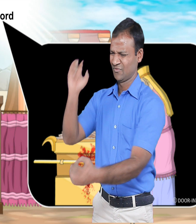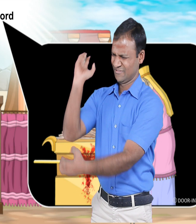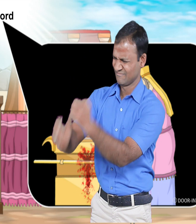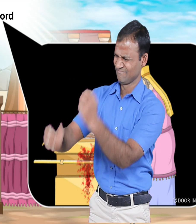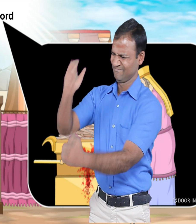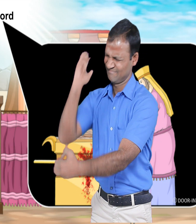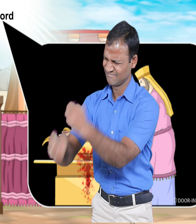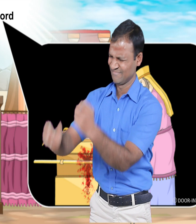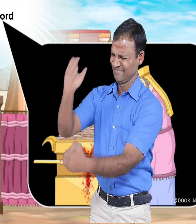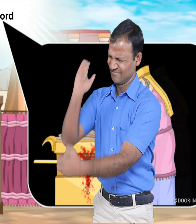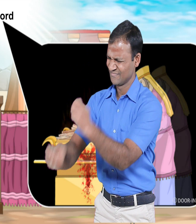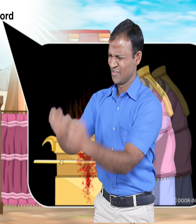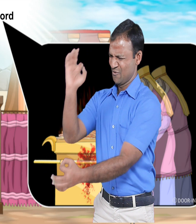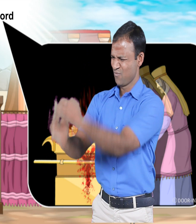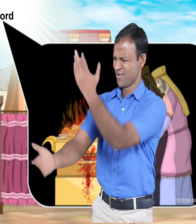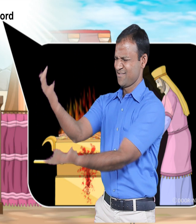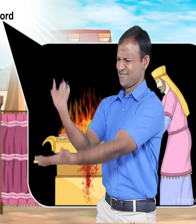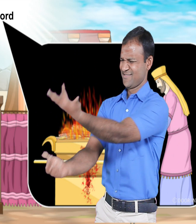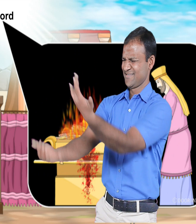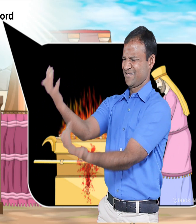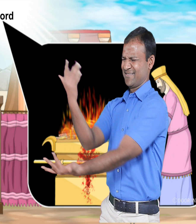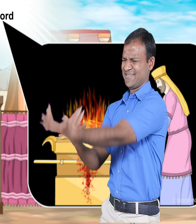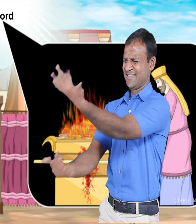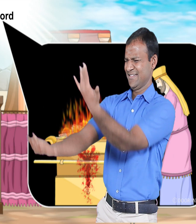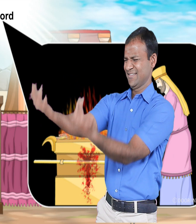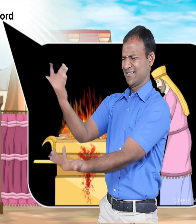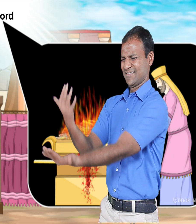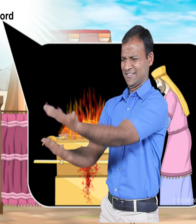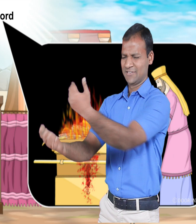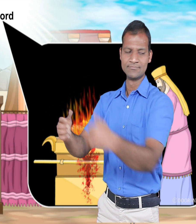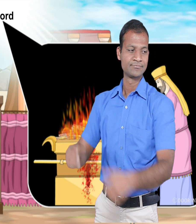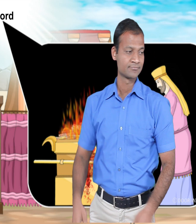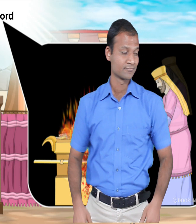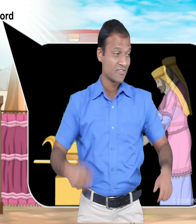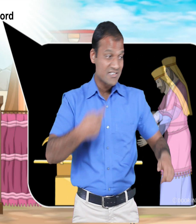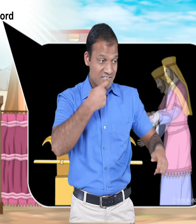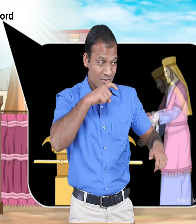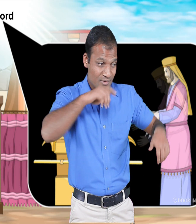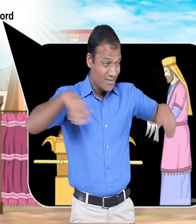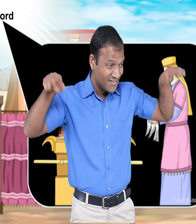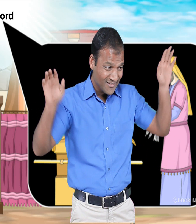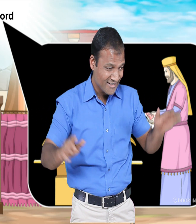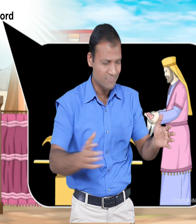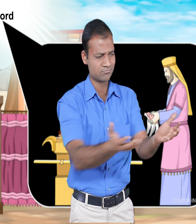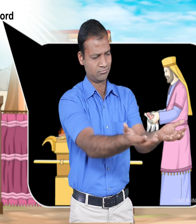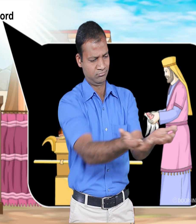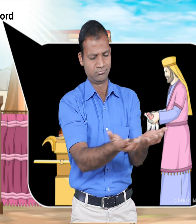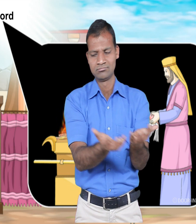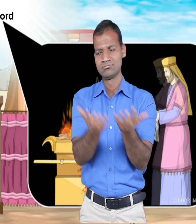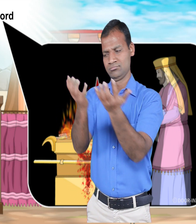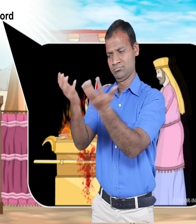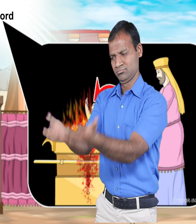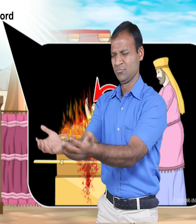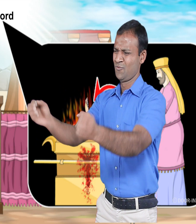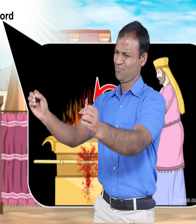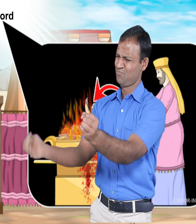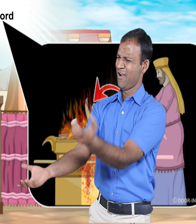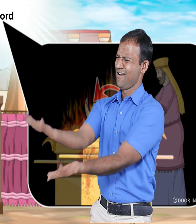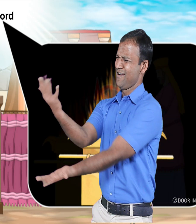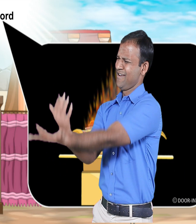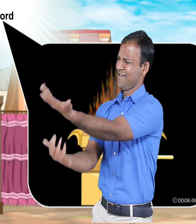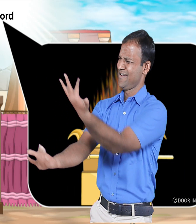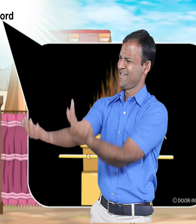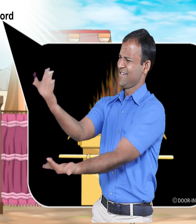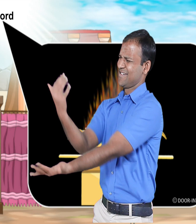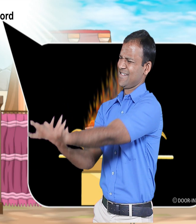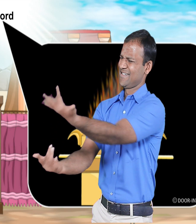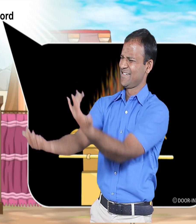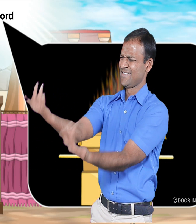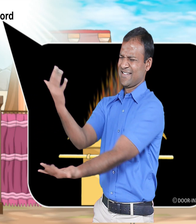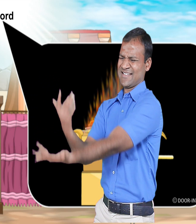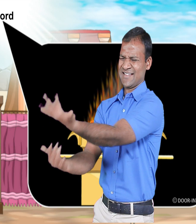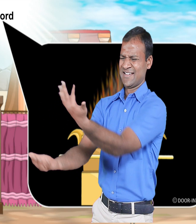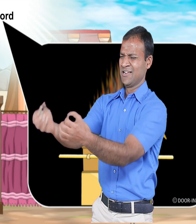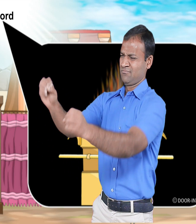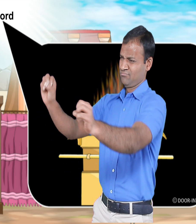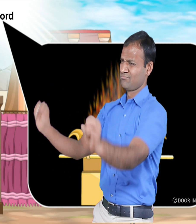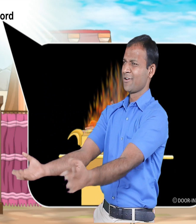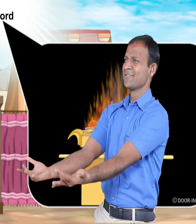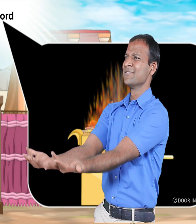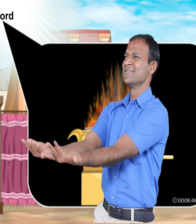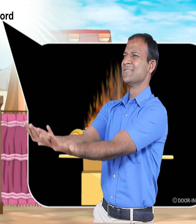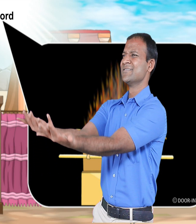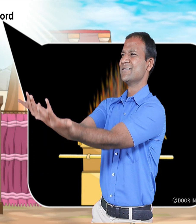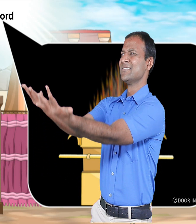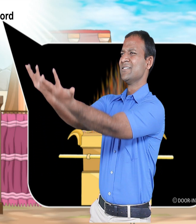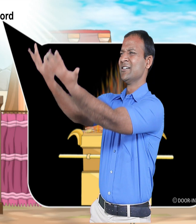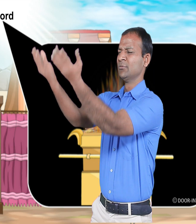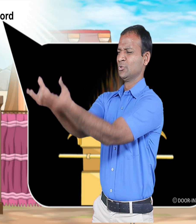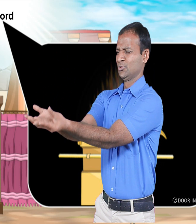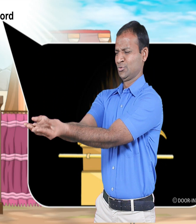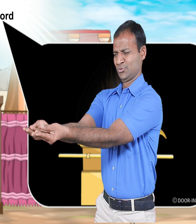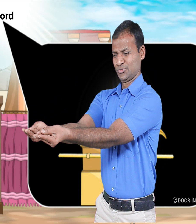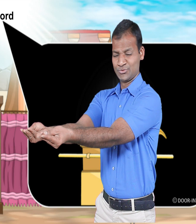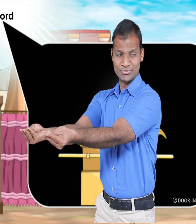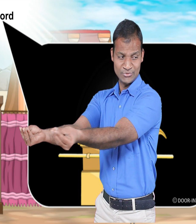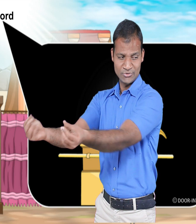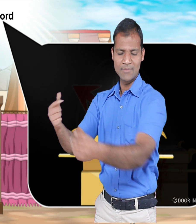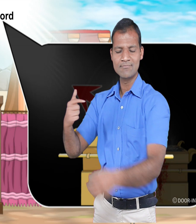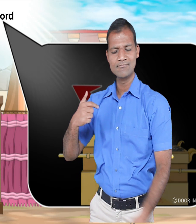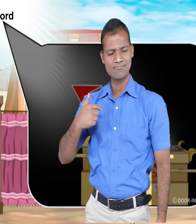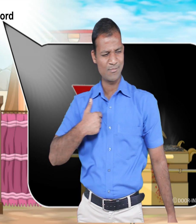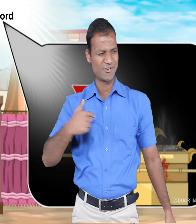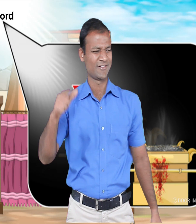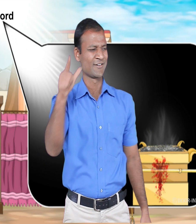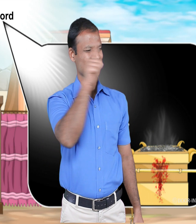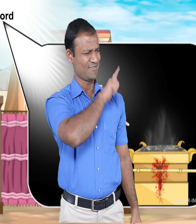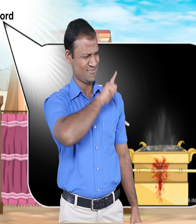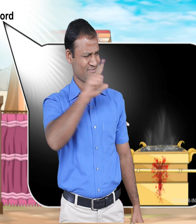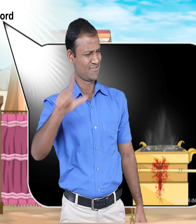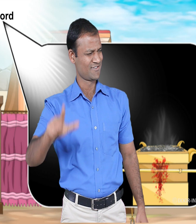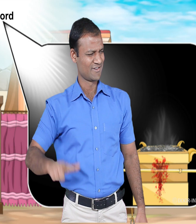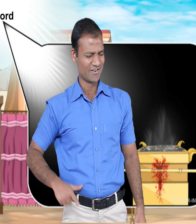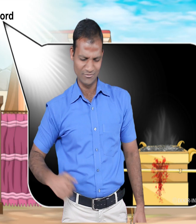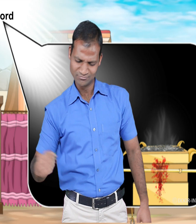And the priest is to burn it on the altar atop the burning wood.